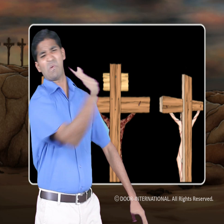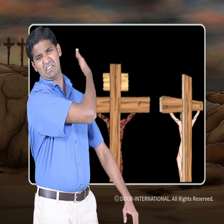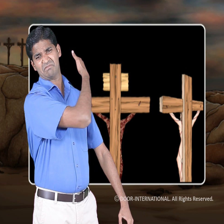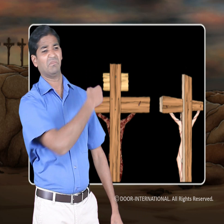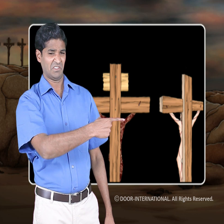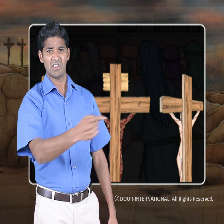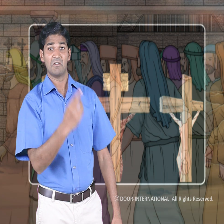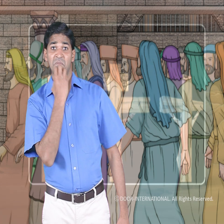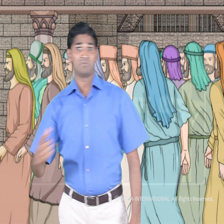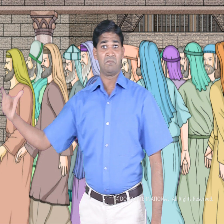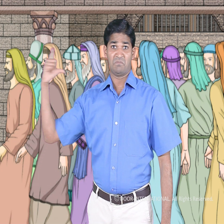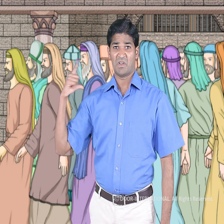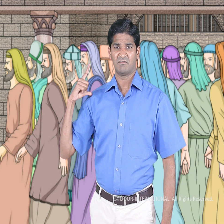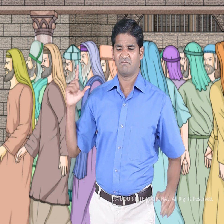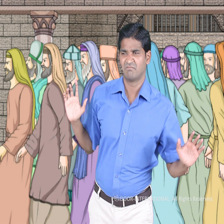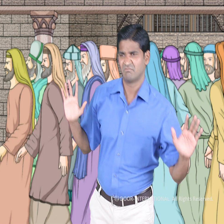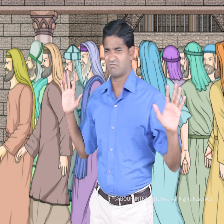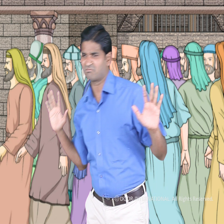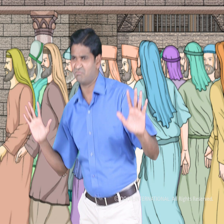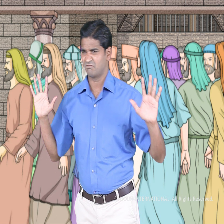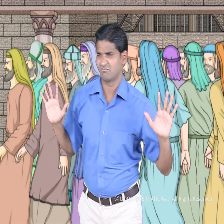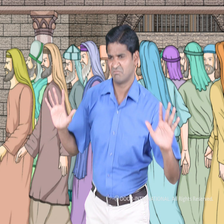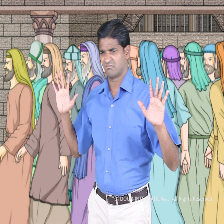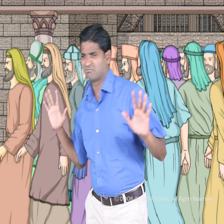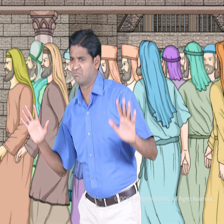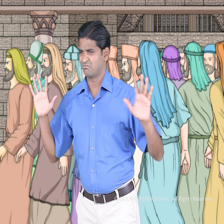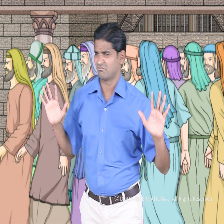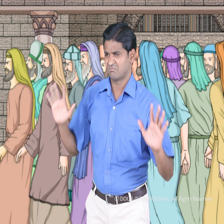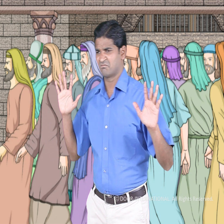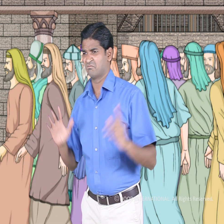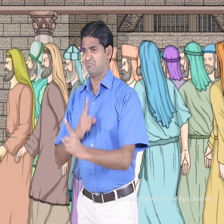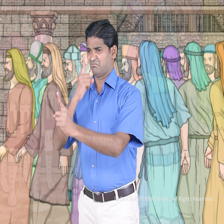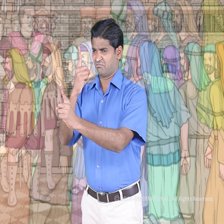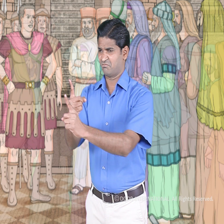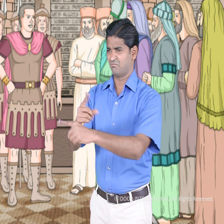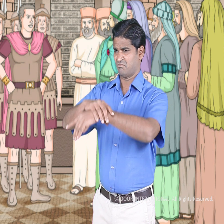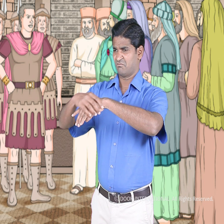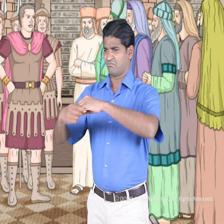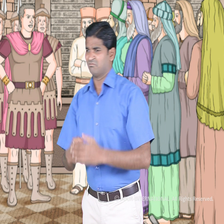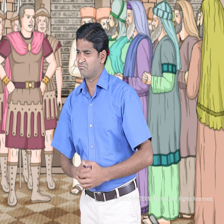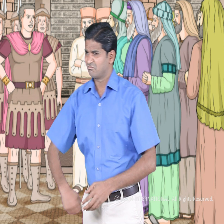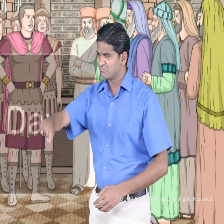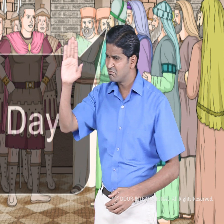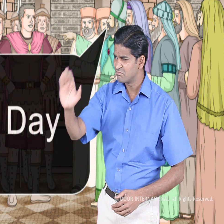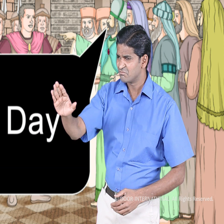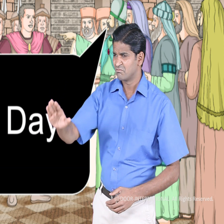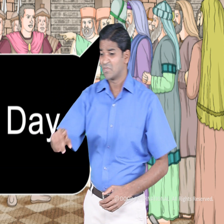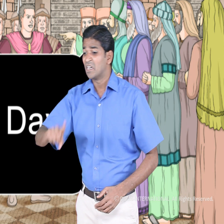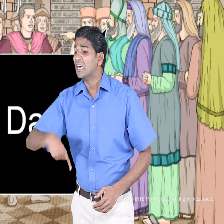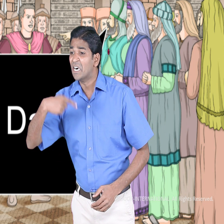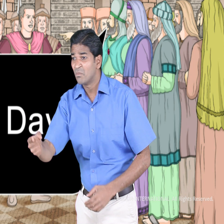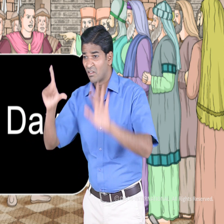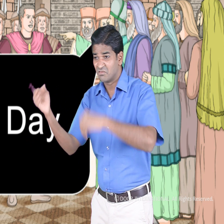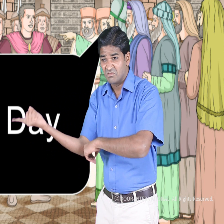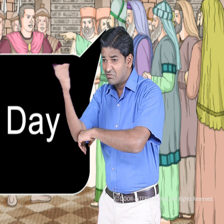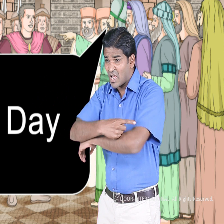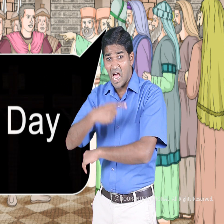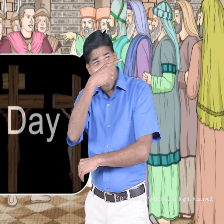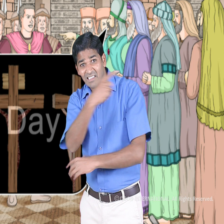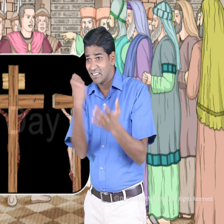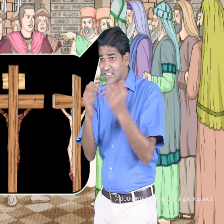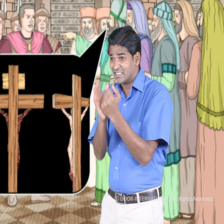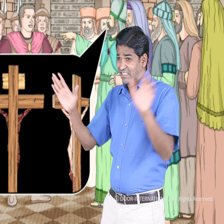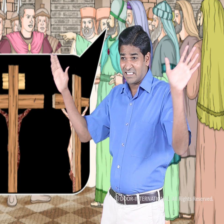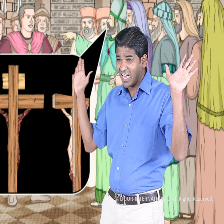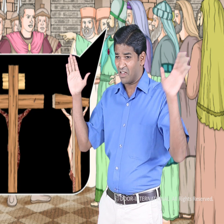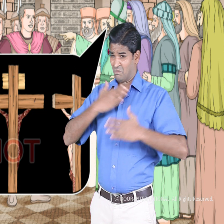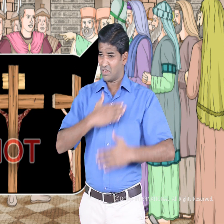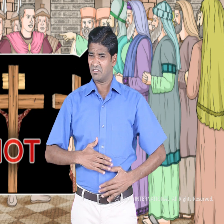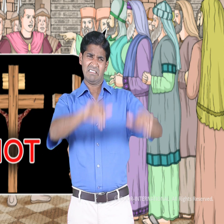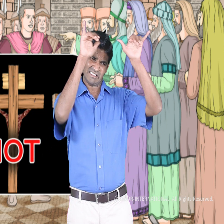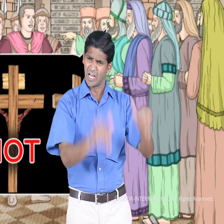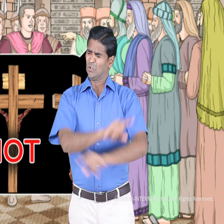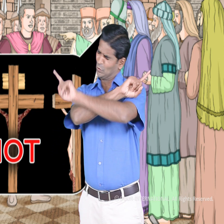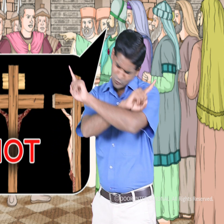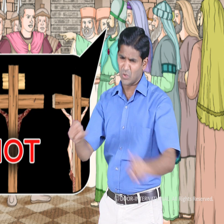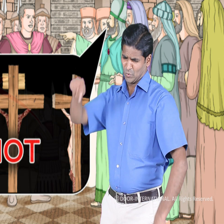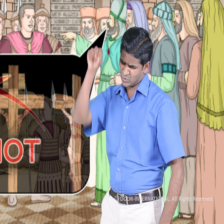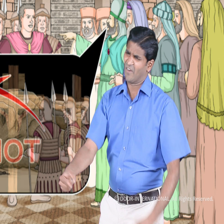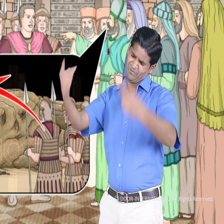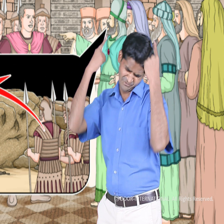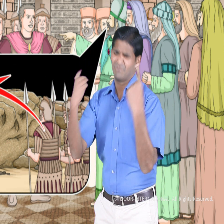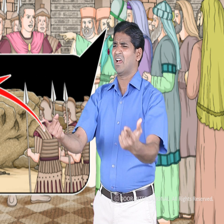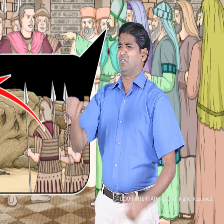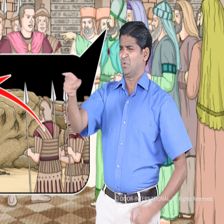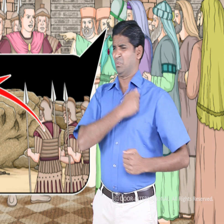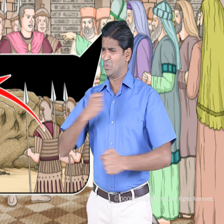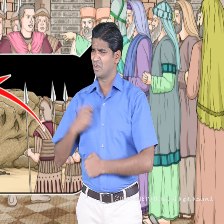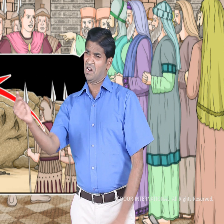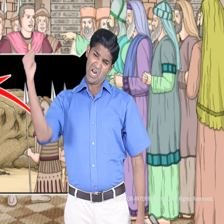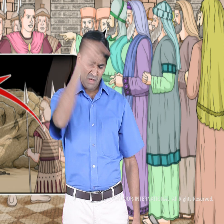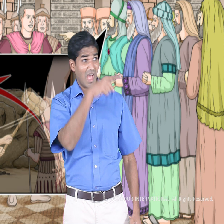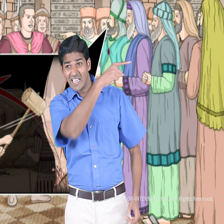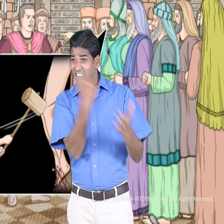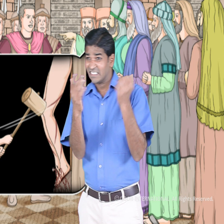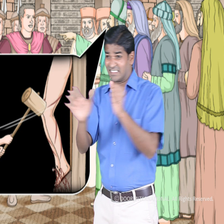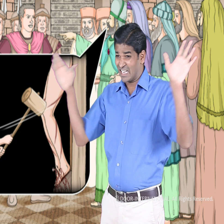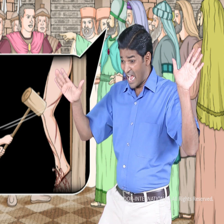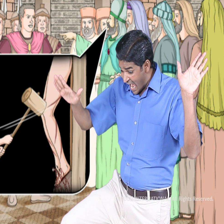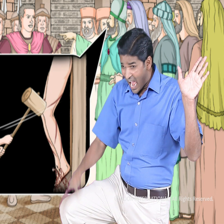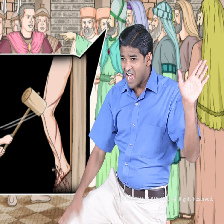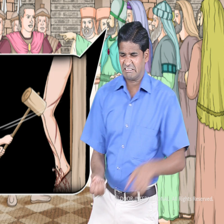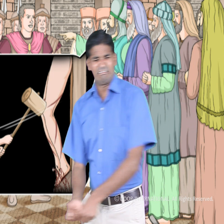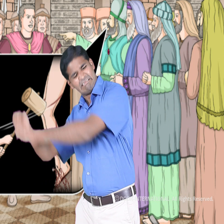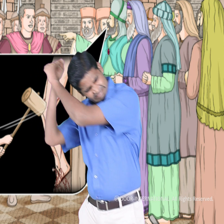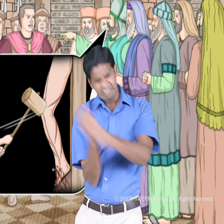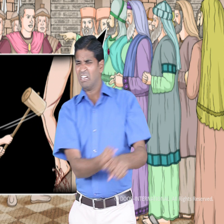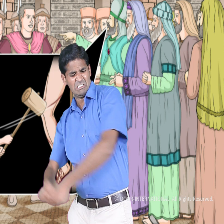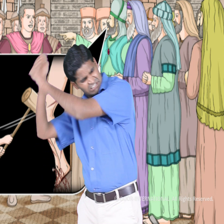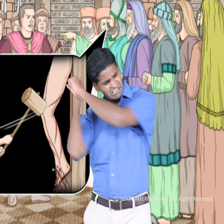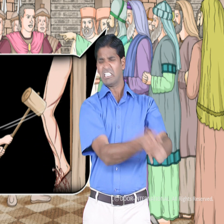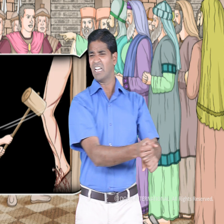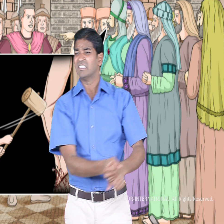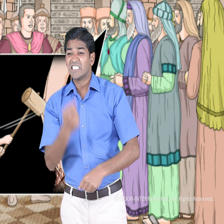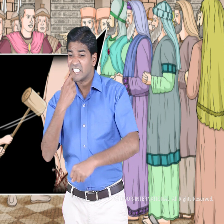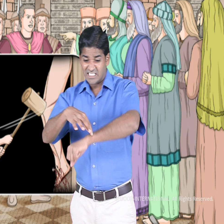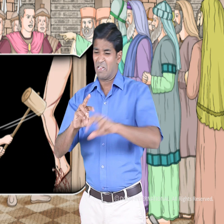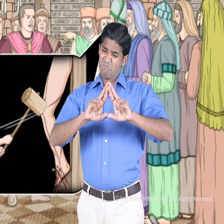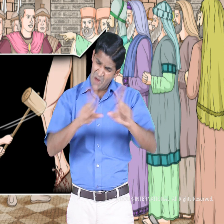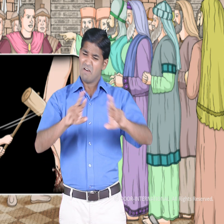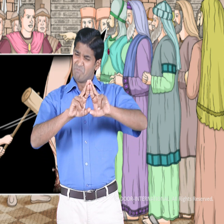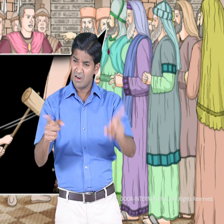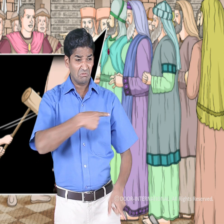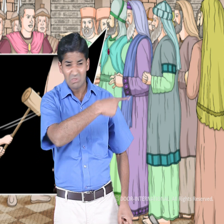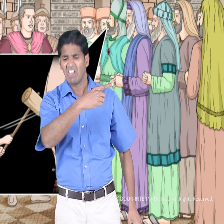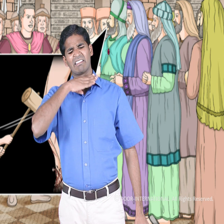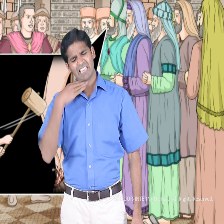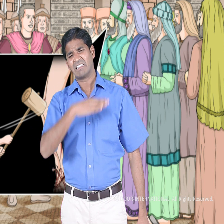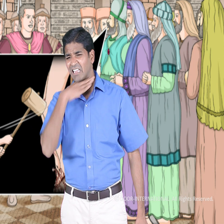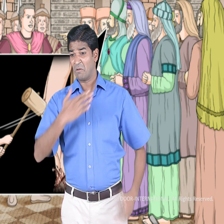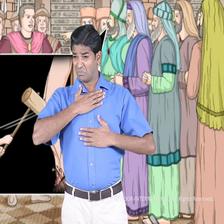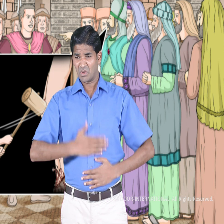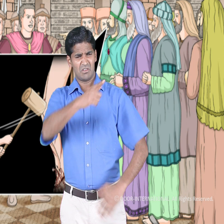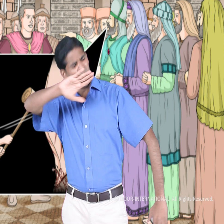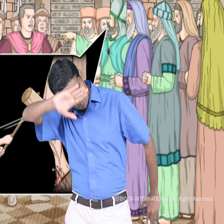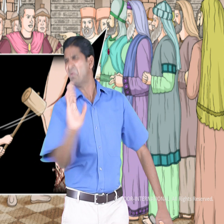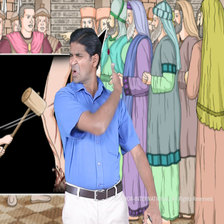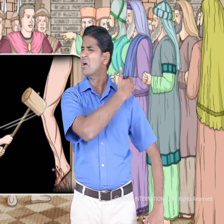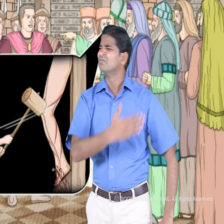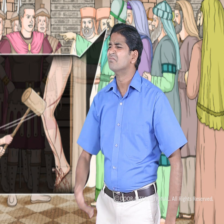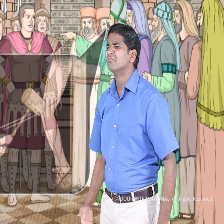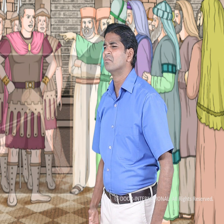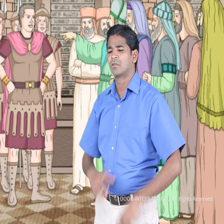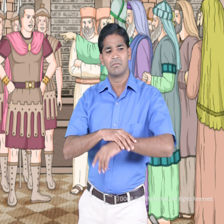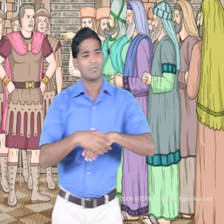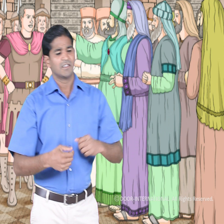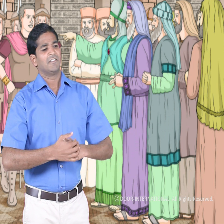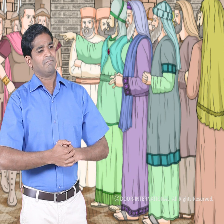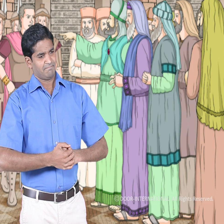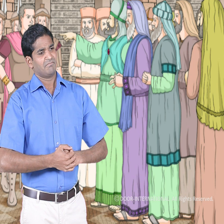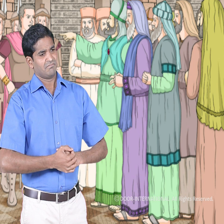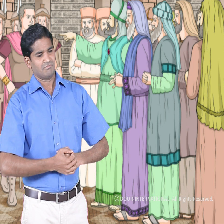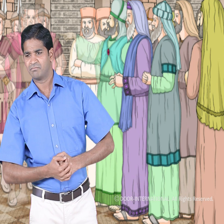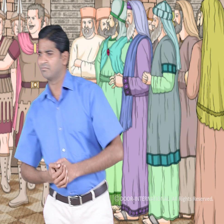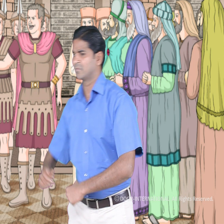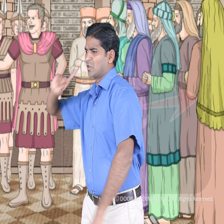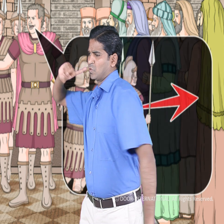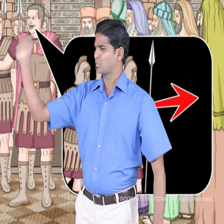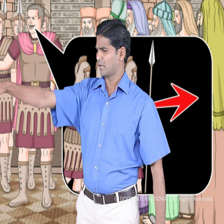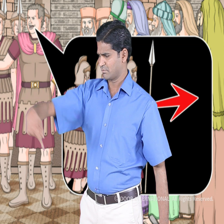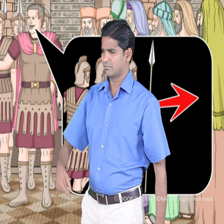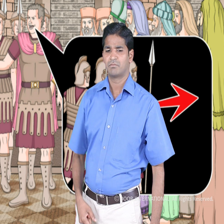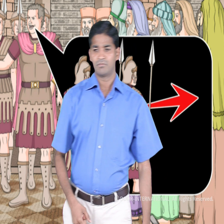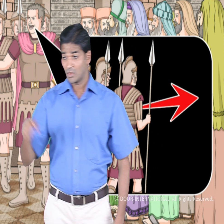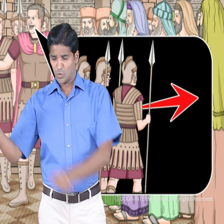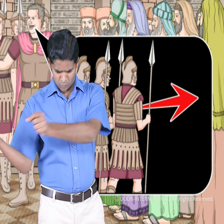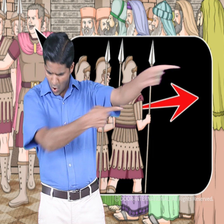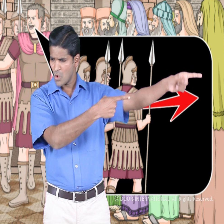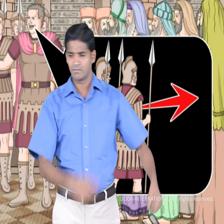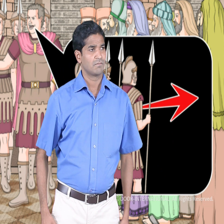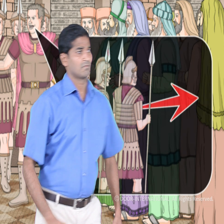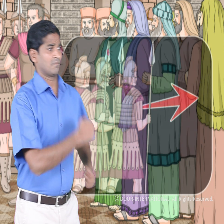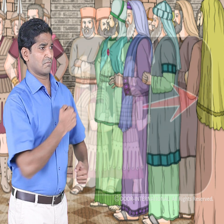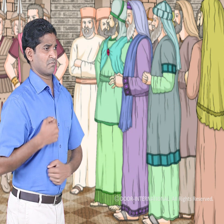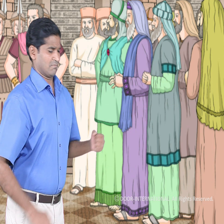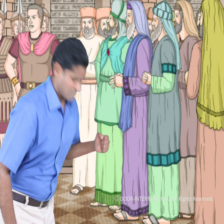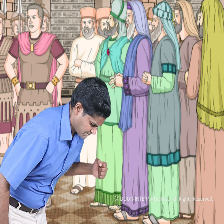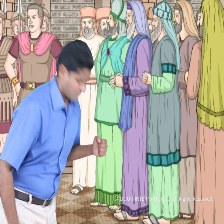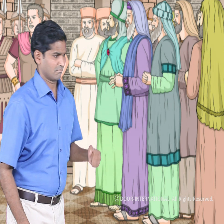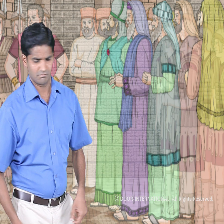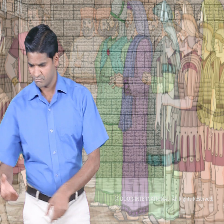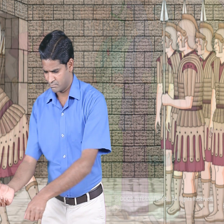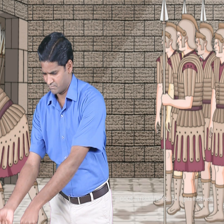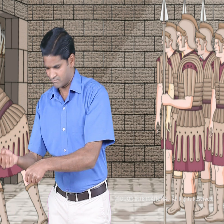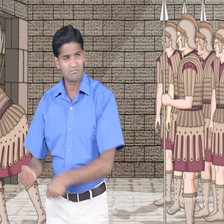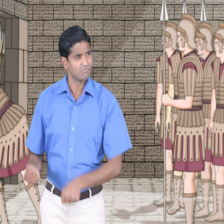In order that the bodies would not remain on the cross during the Sabbath, the Jews asked Pilate to have the legs broken and the bodies removed.